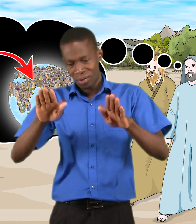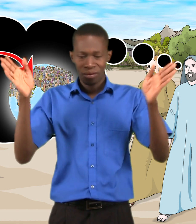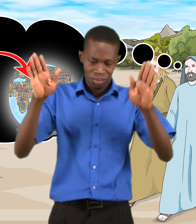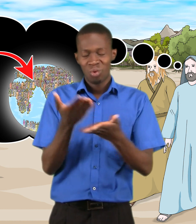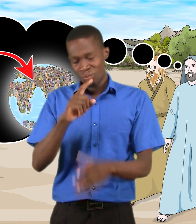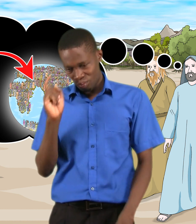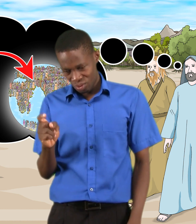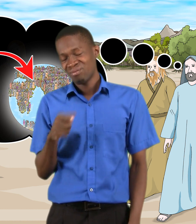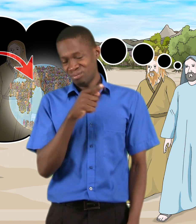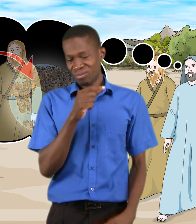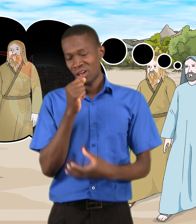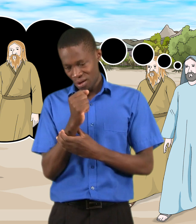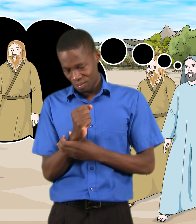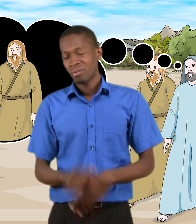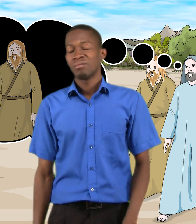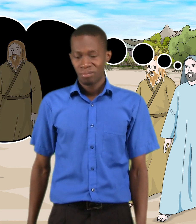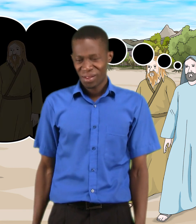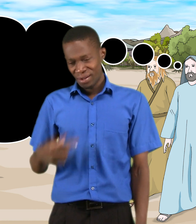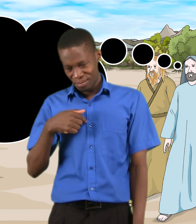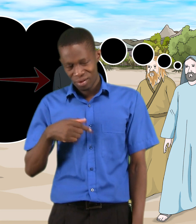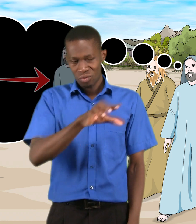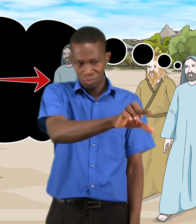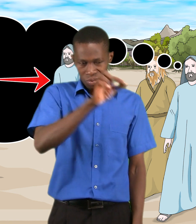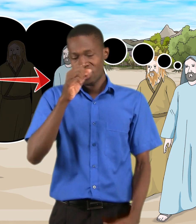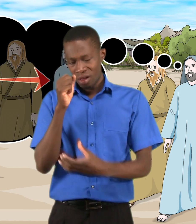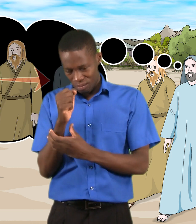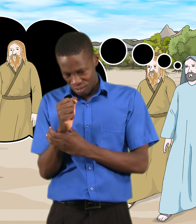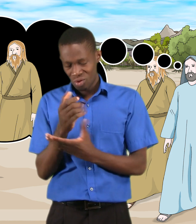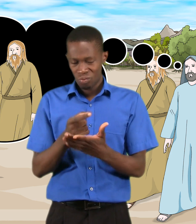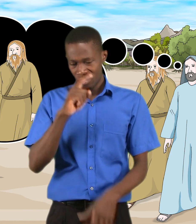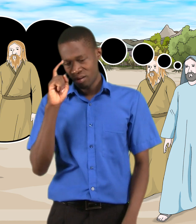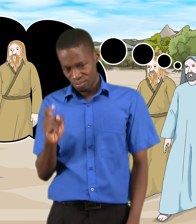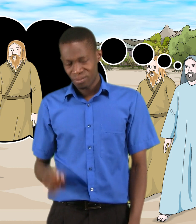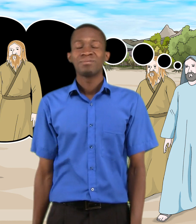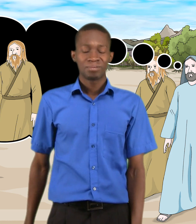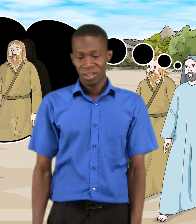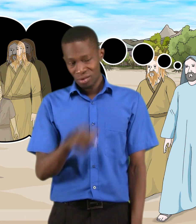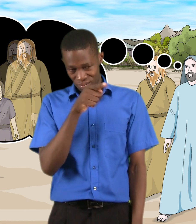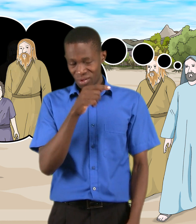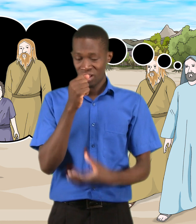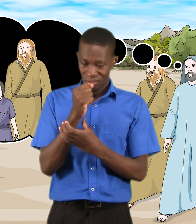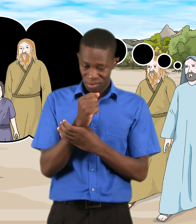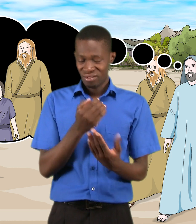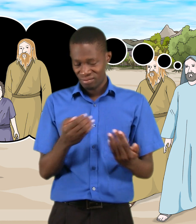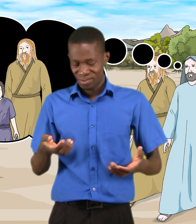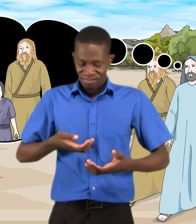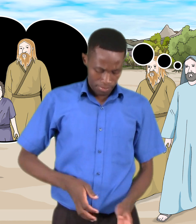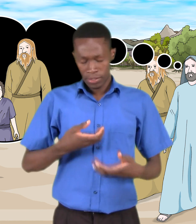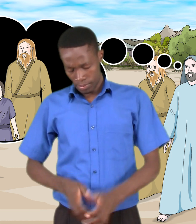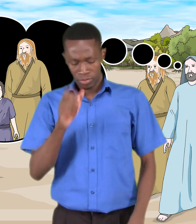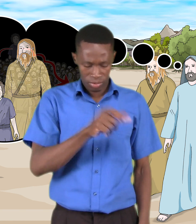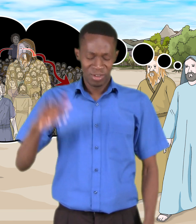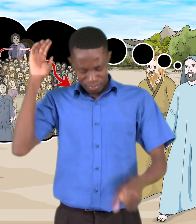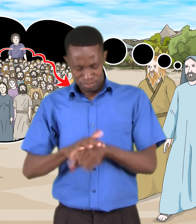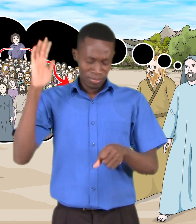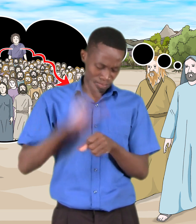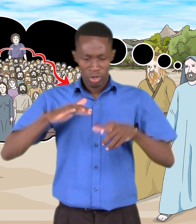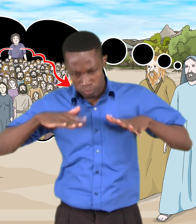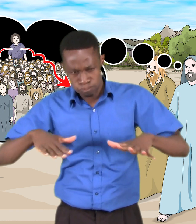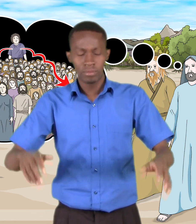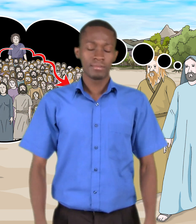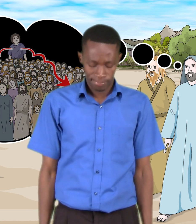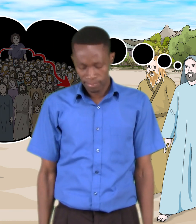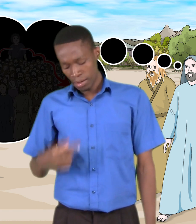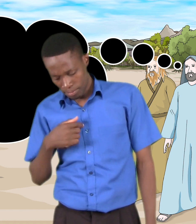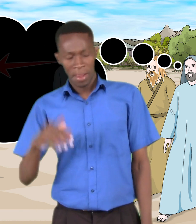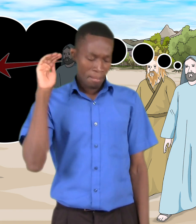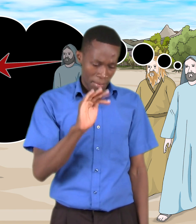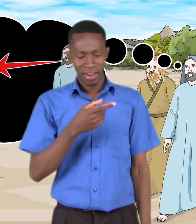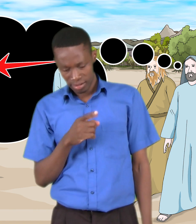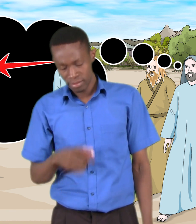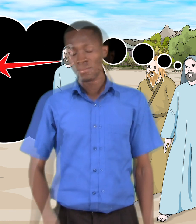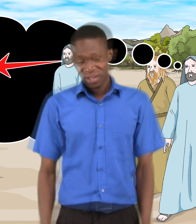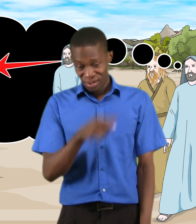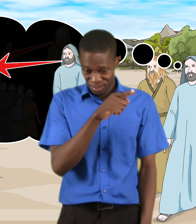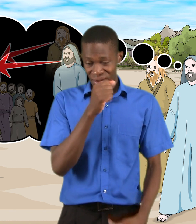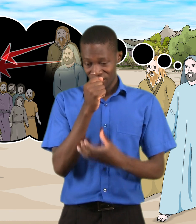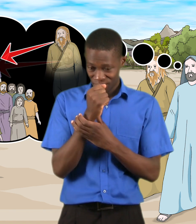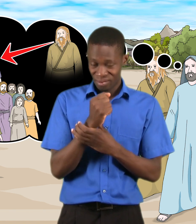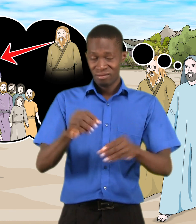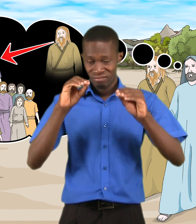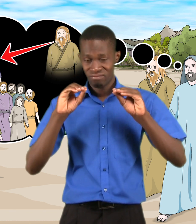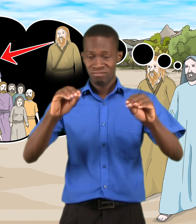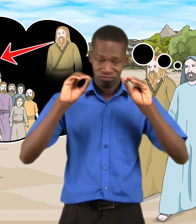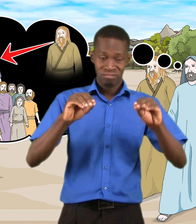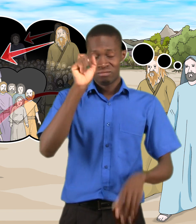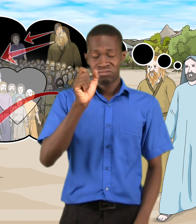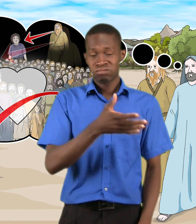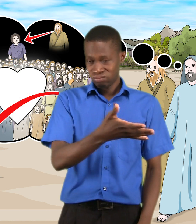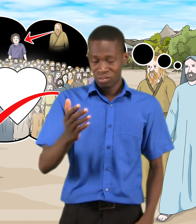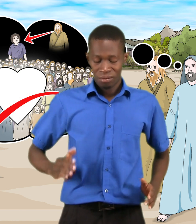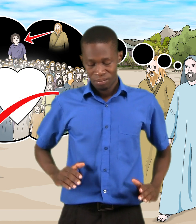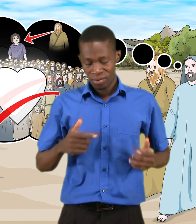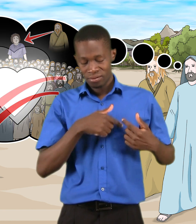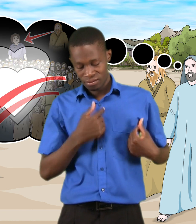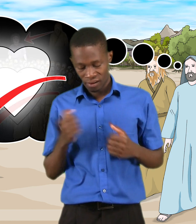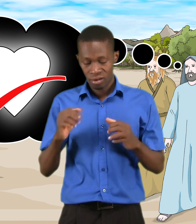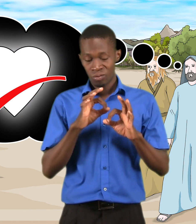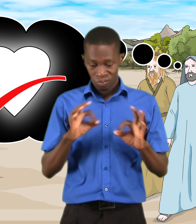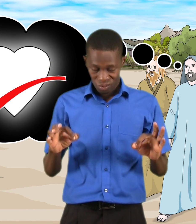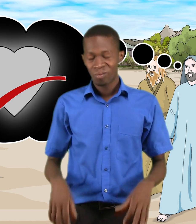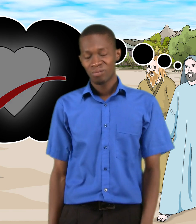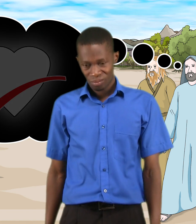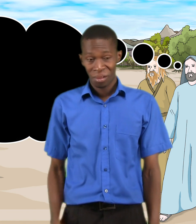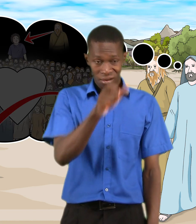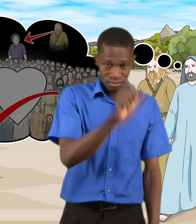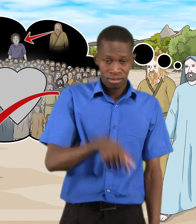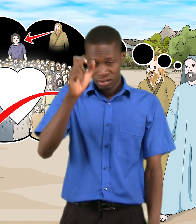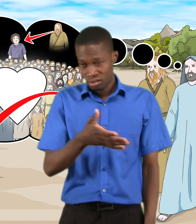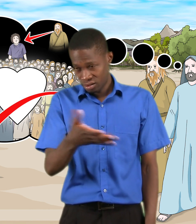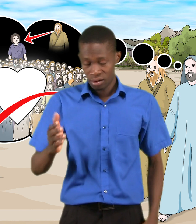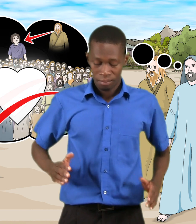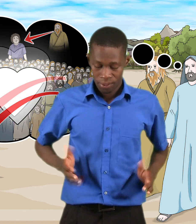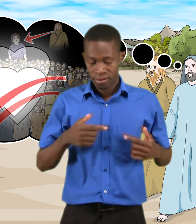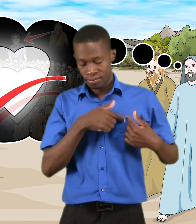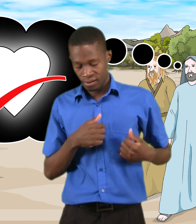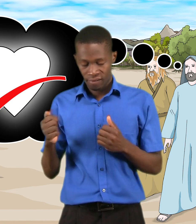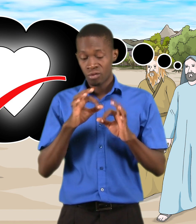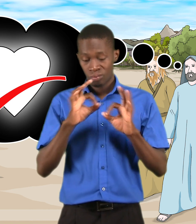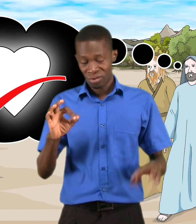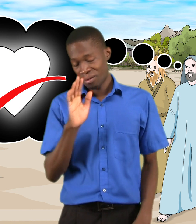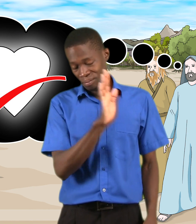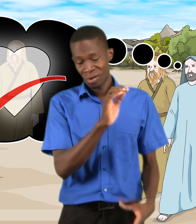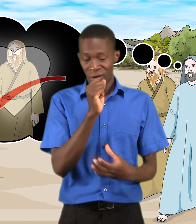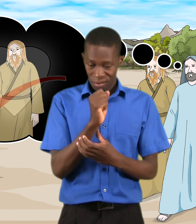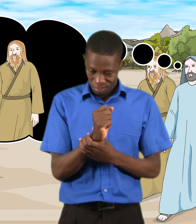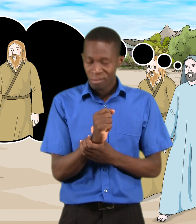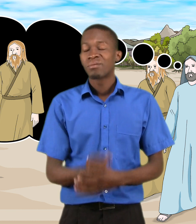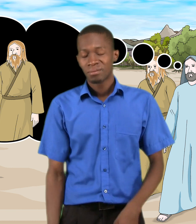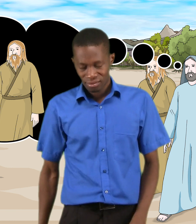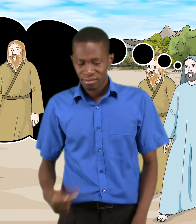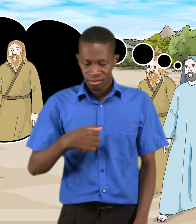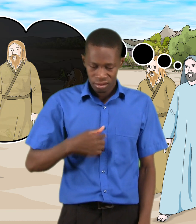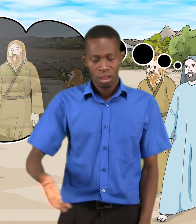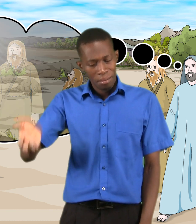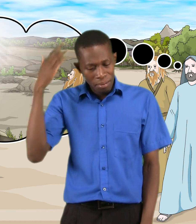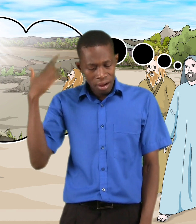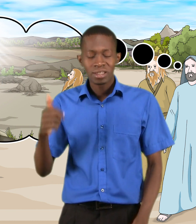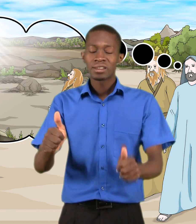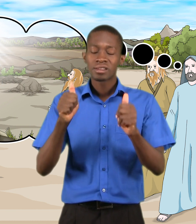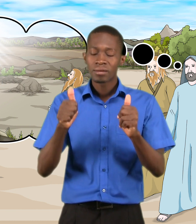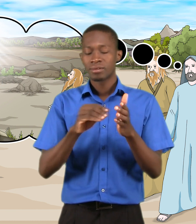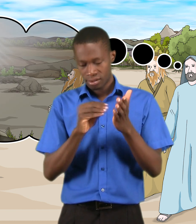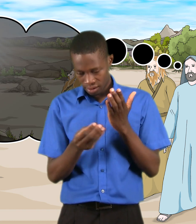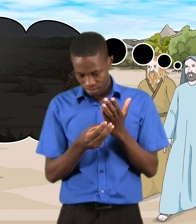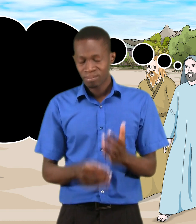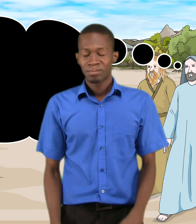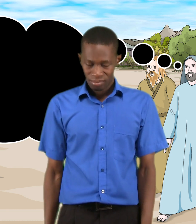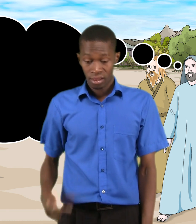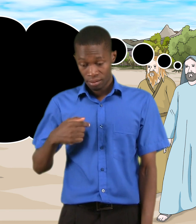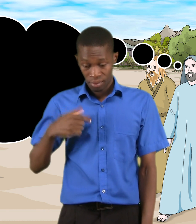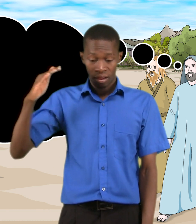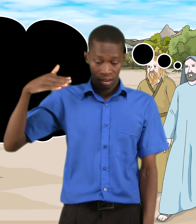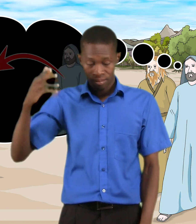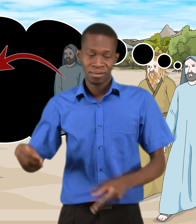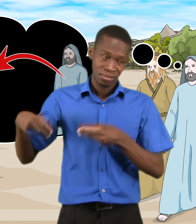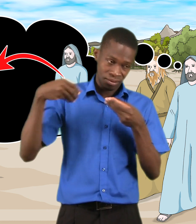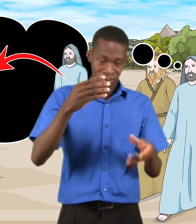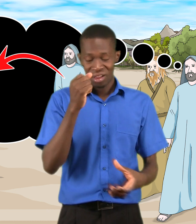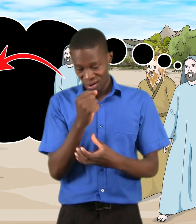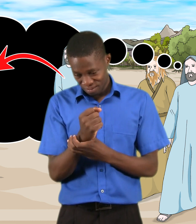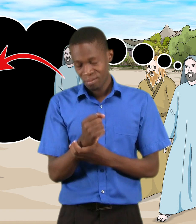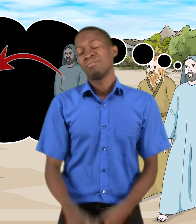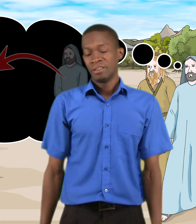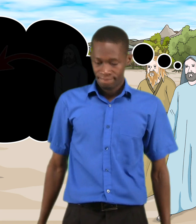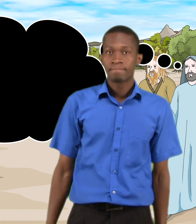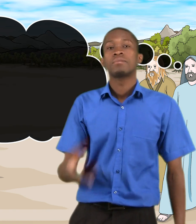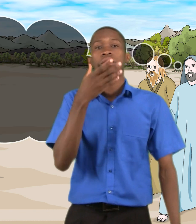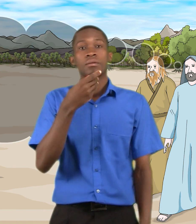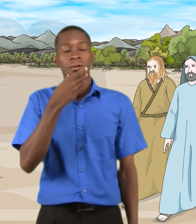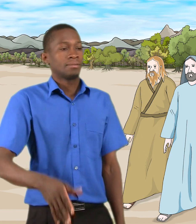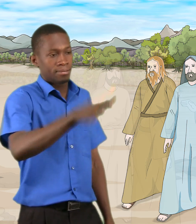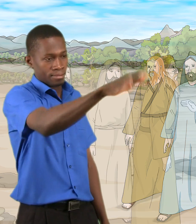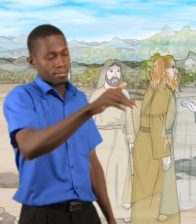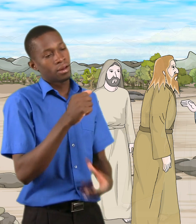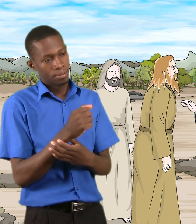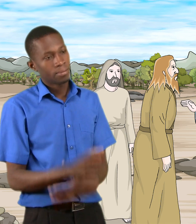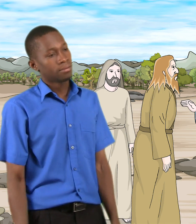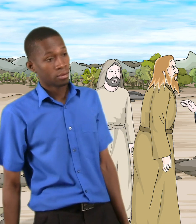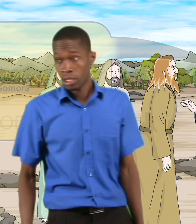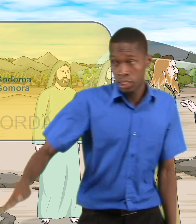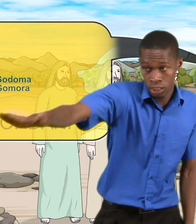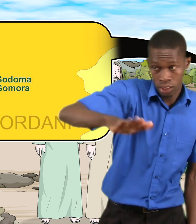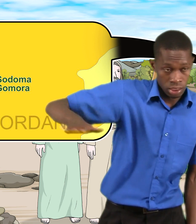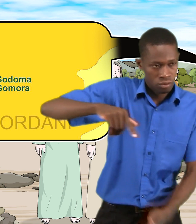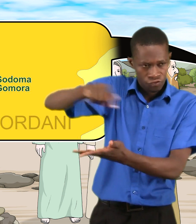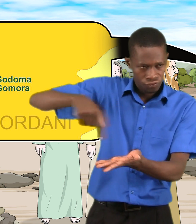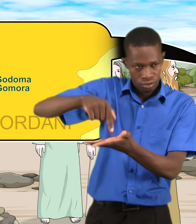For I have chosen him, so that he will command his children and his household after him to keep the way of the LORD by doing what is right and just, in order that the LORD may bring upon Abraham what He has promised.”